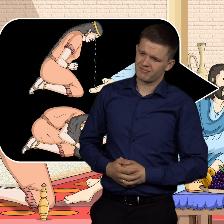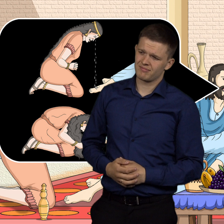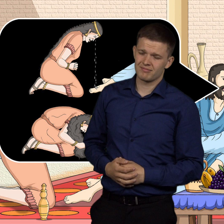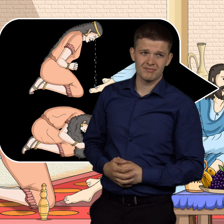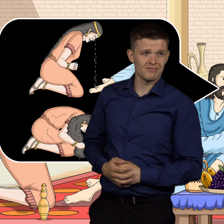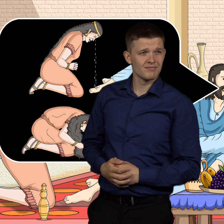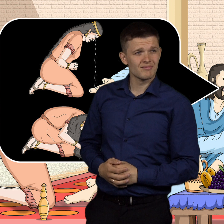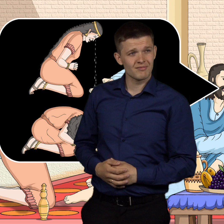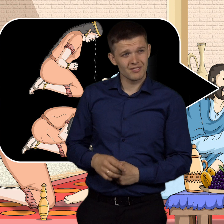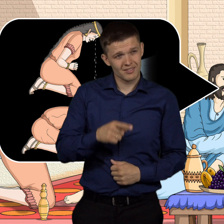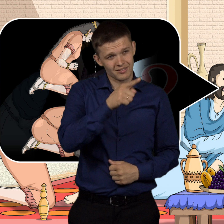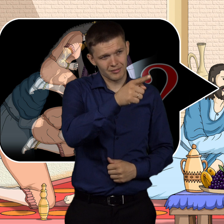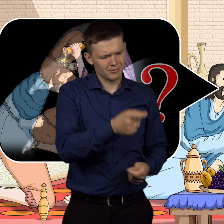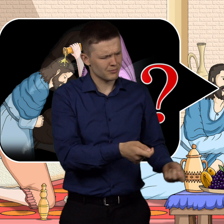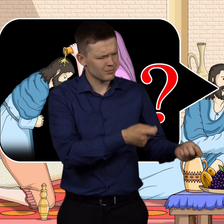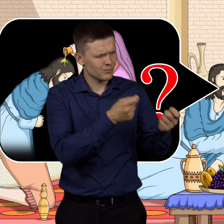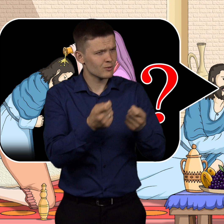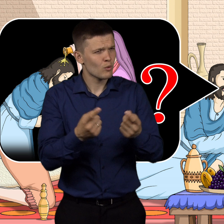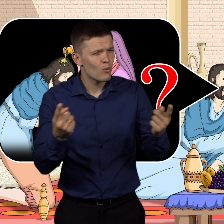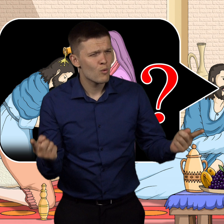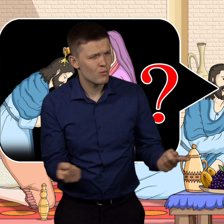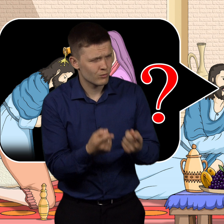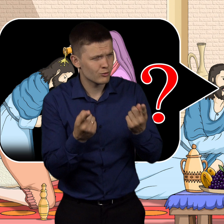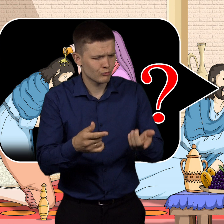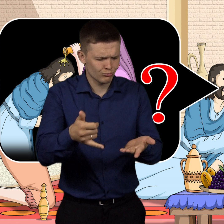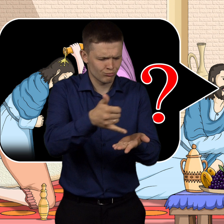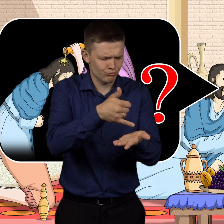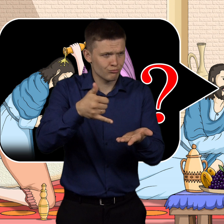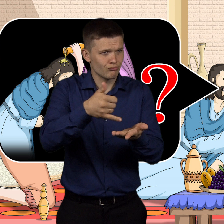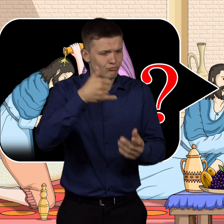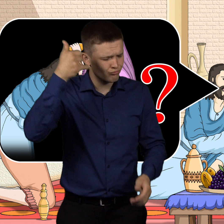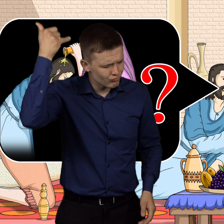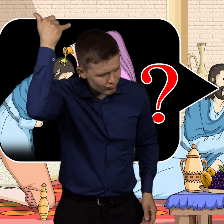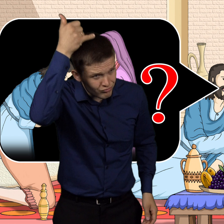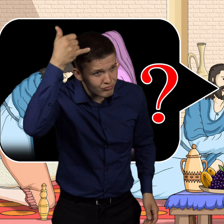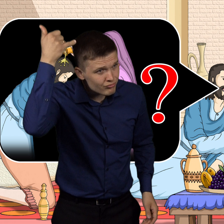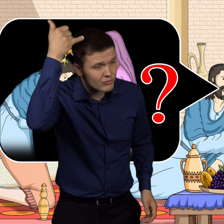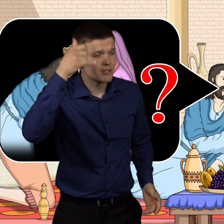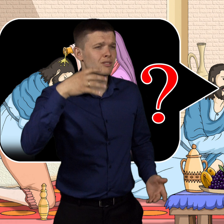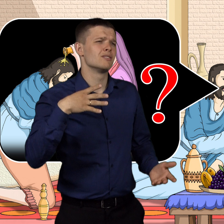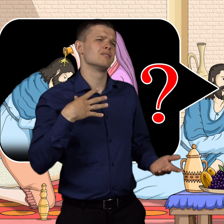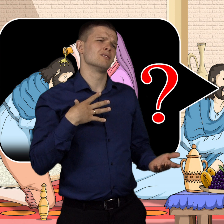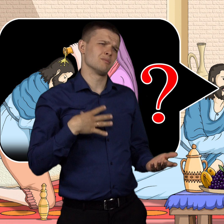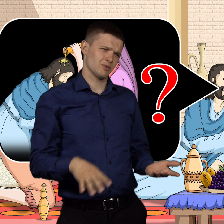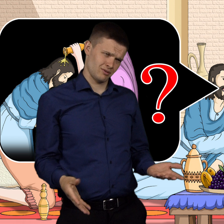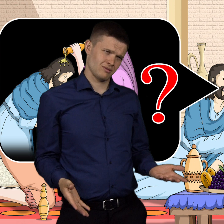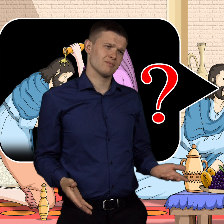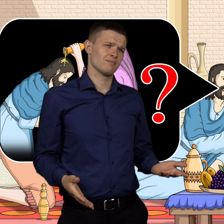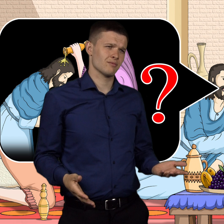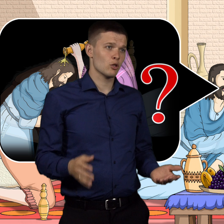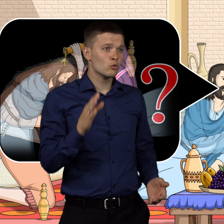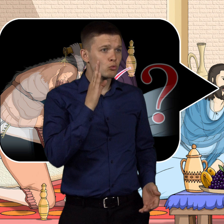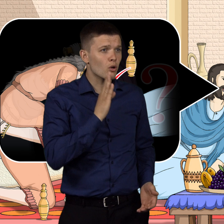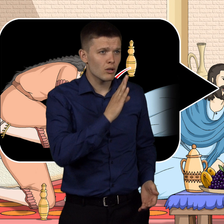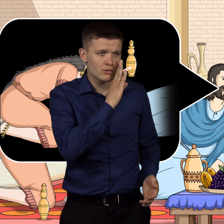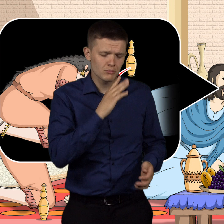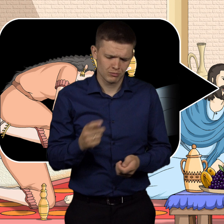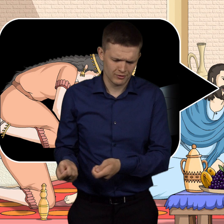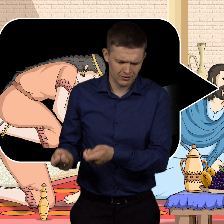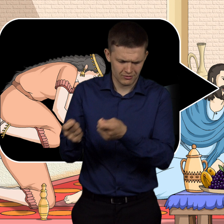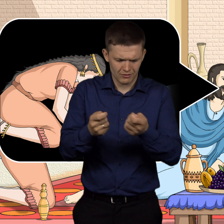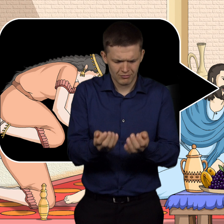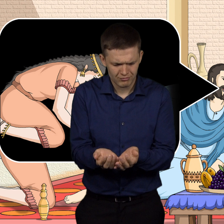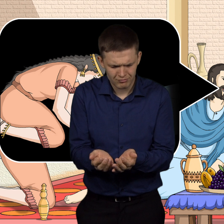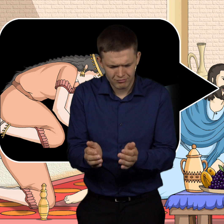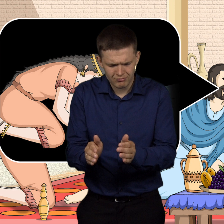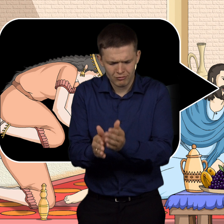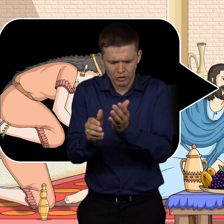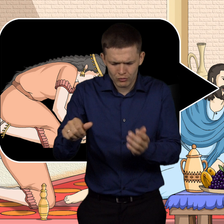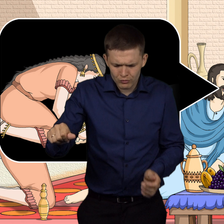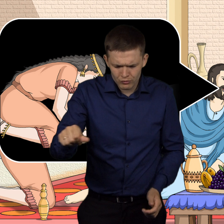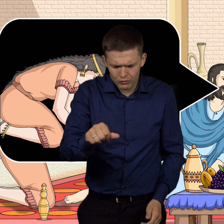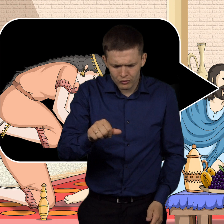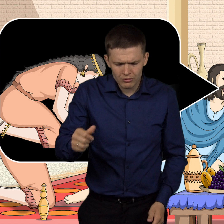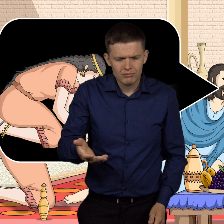You did not greet Me with a kiss, but she has not stopped kissing My feet since I arrived.